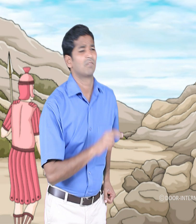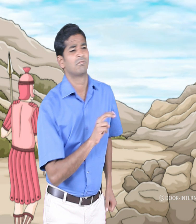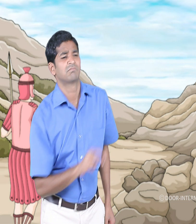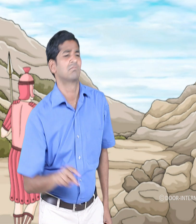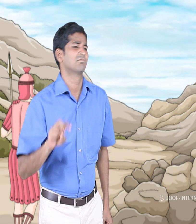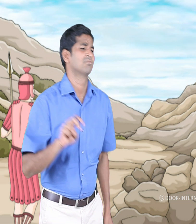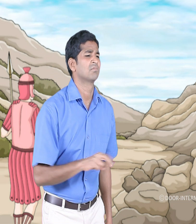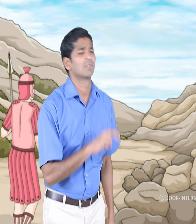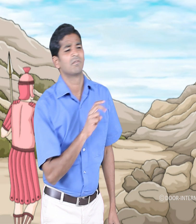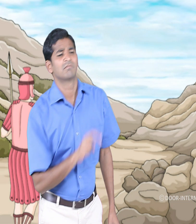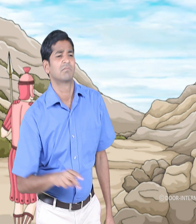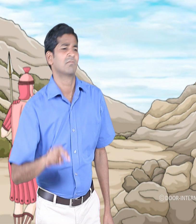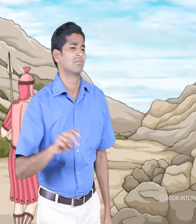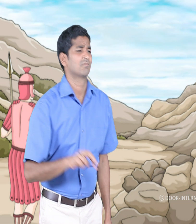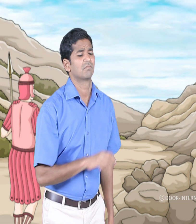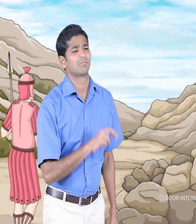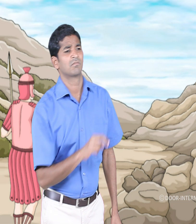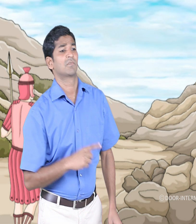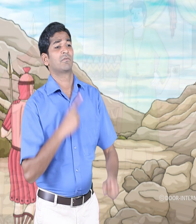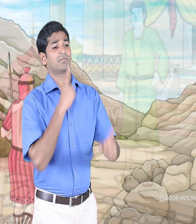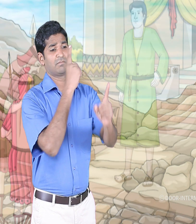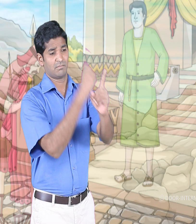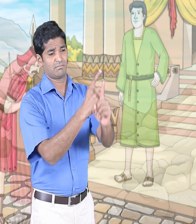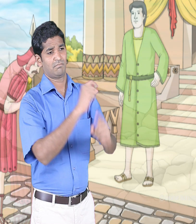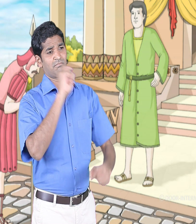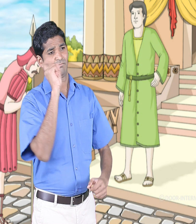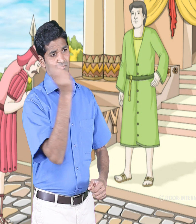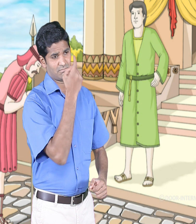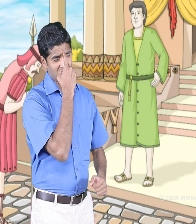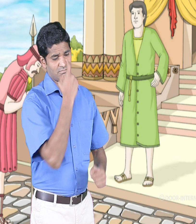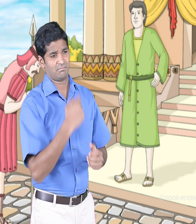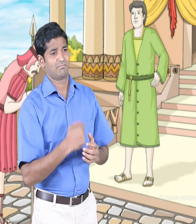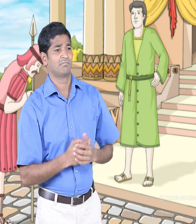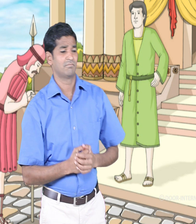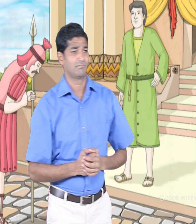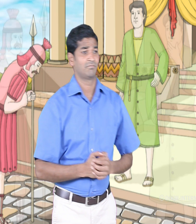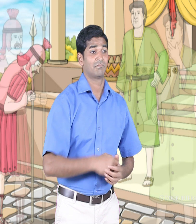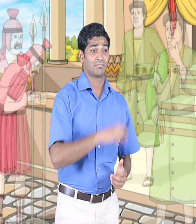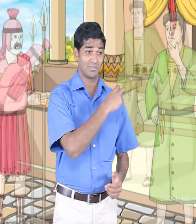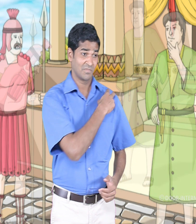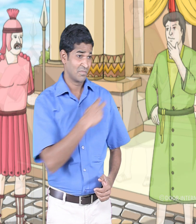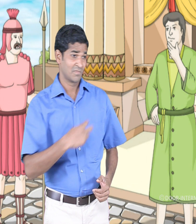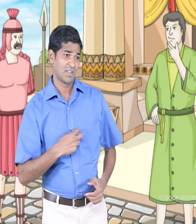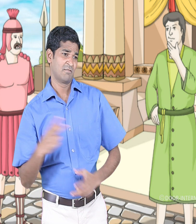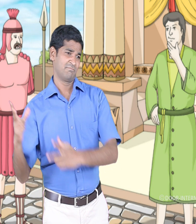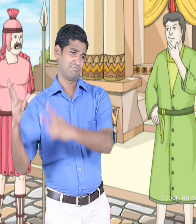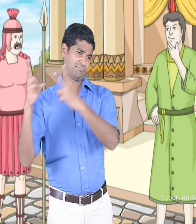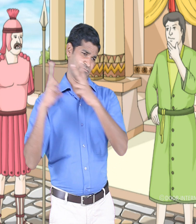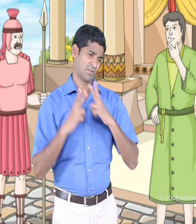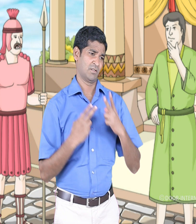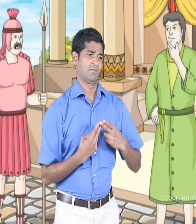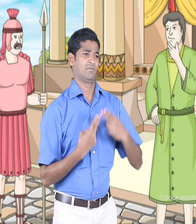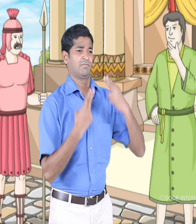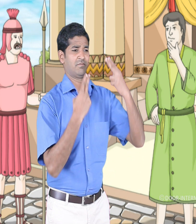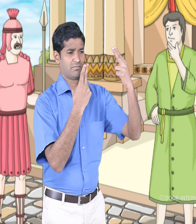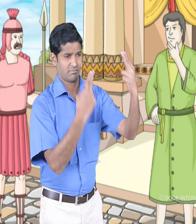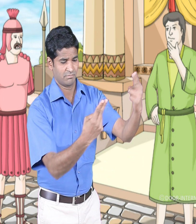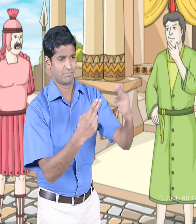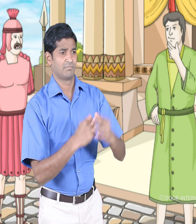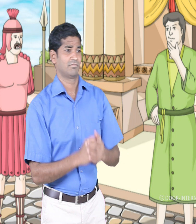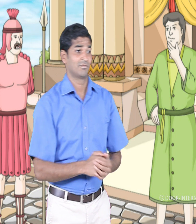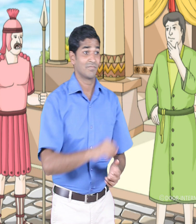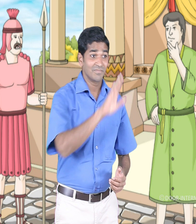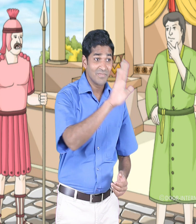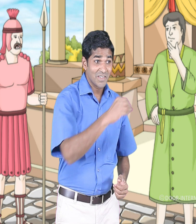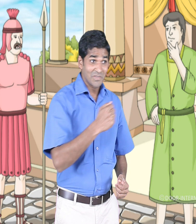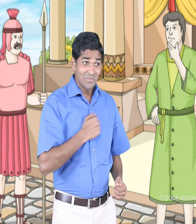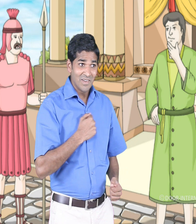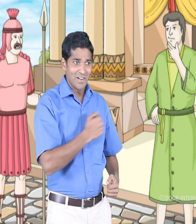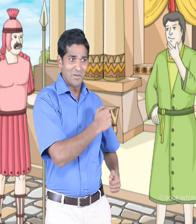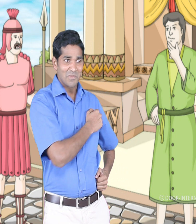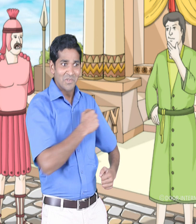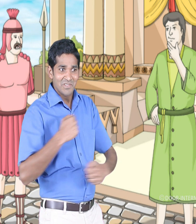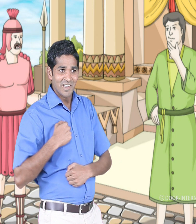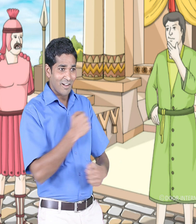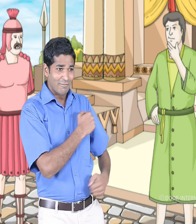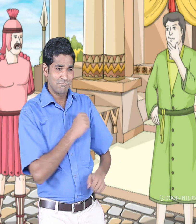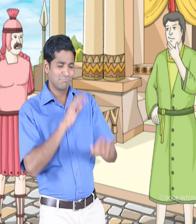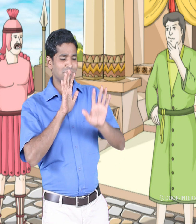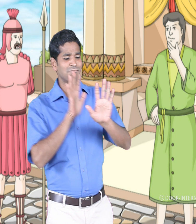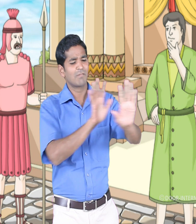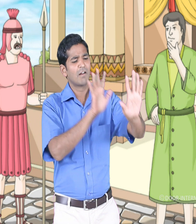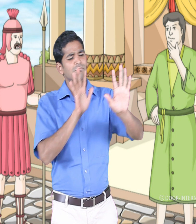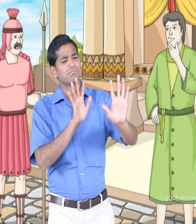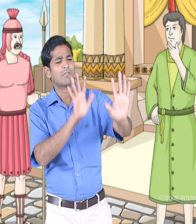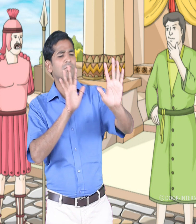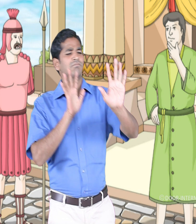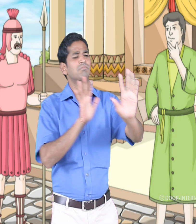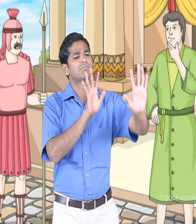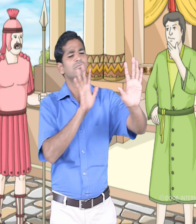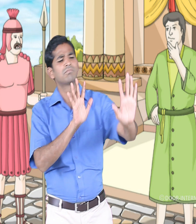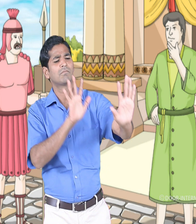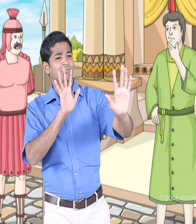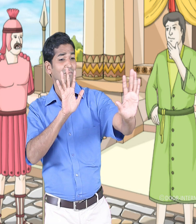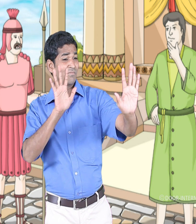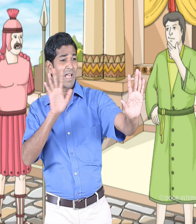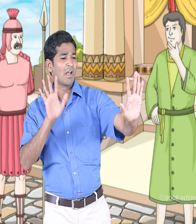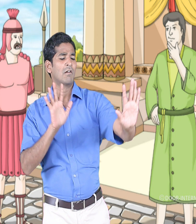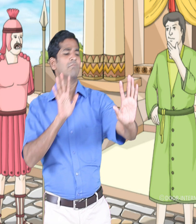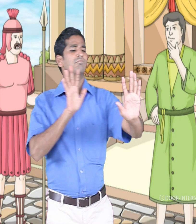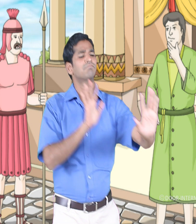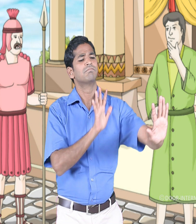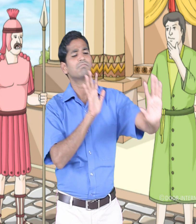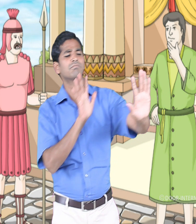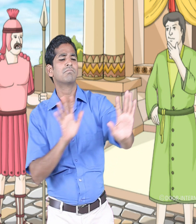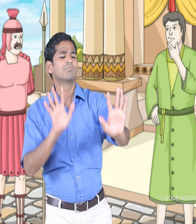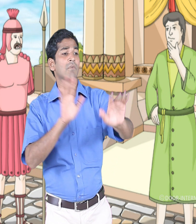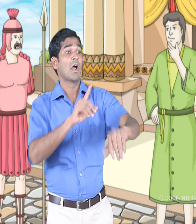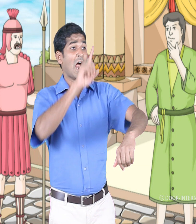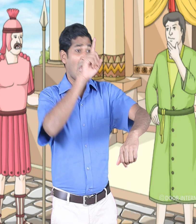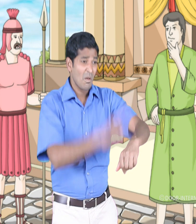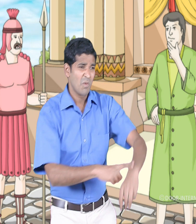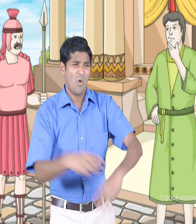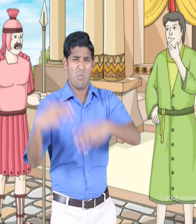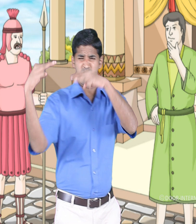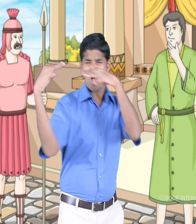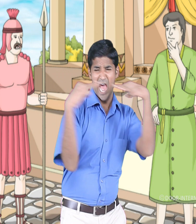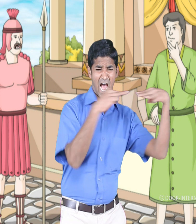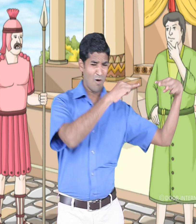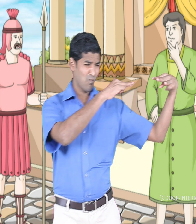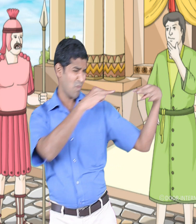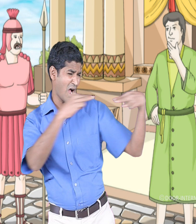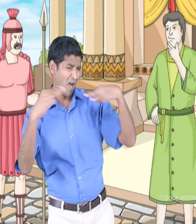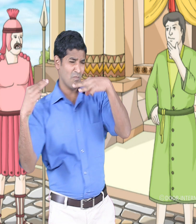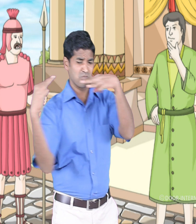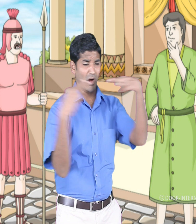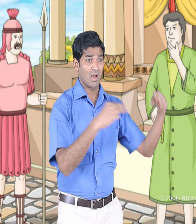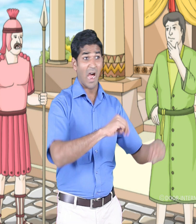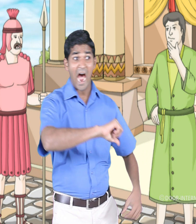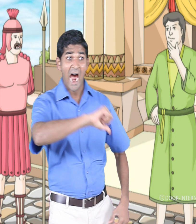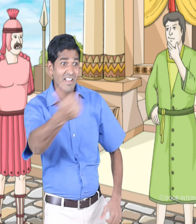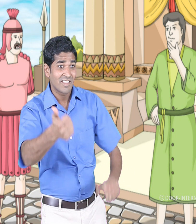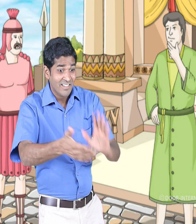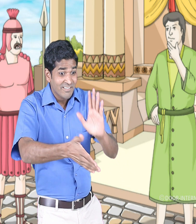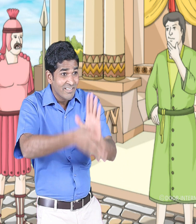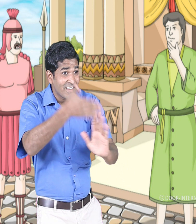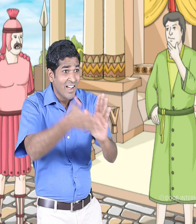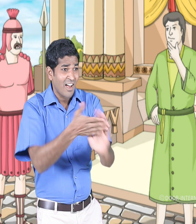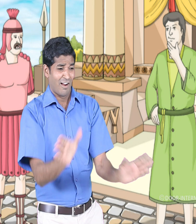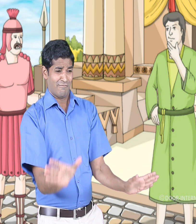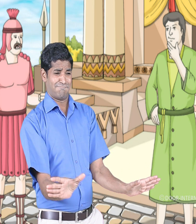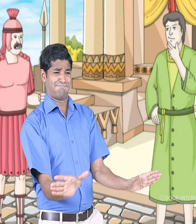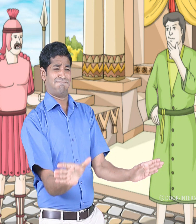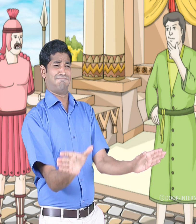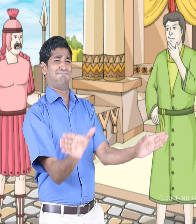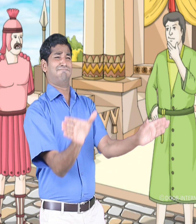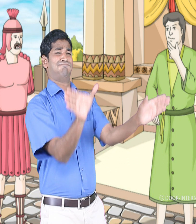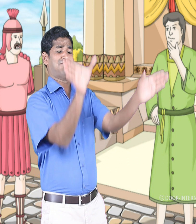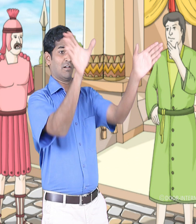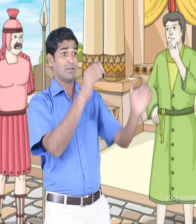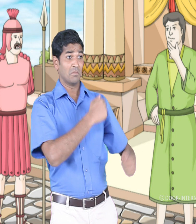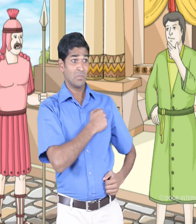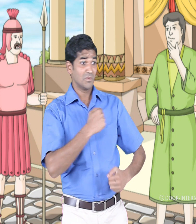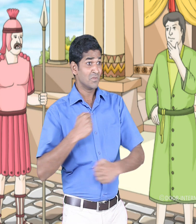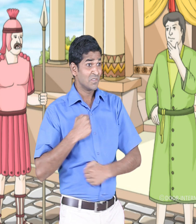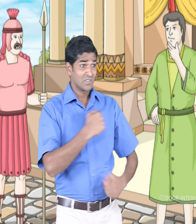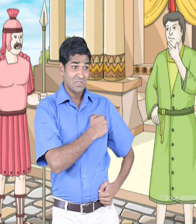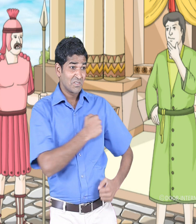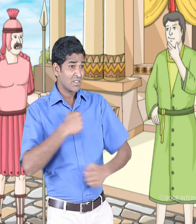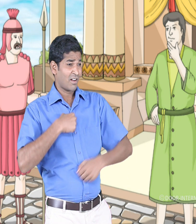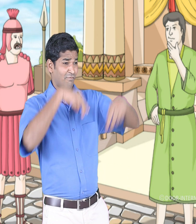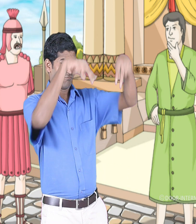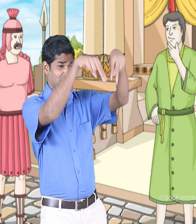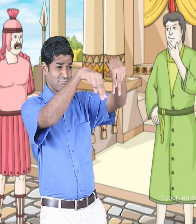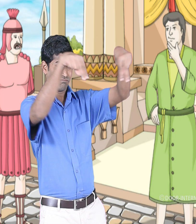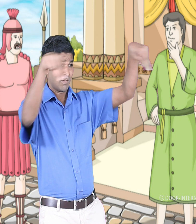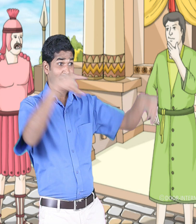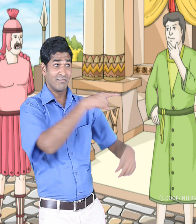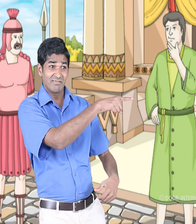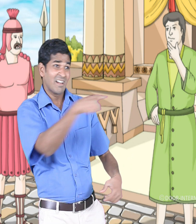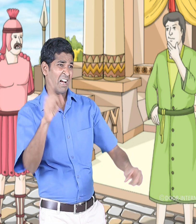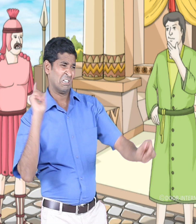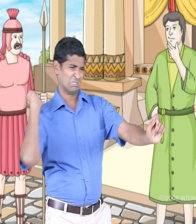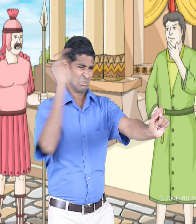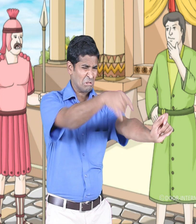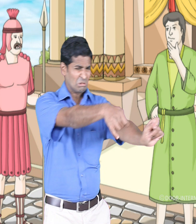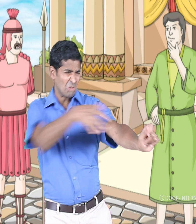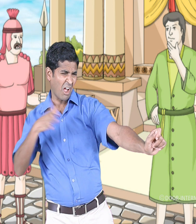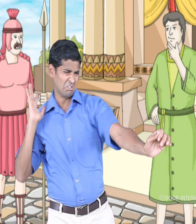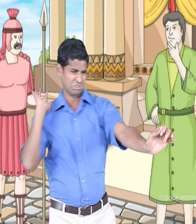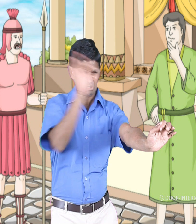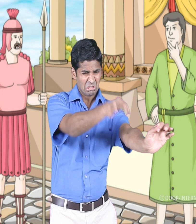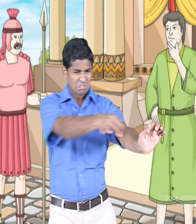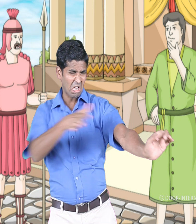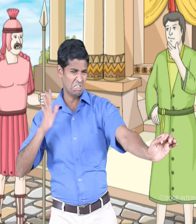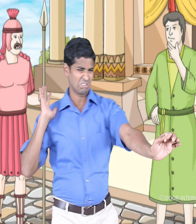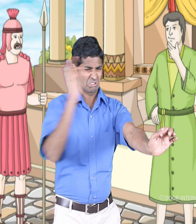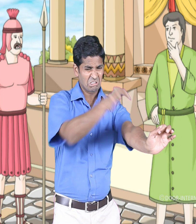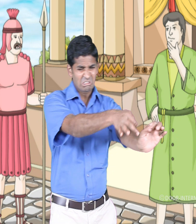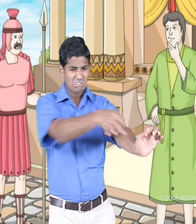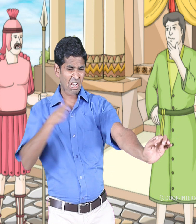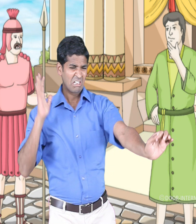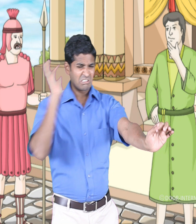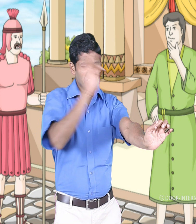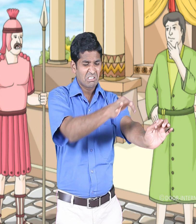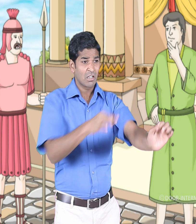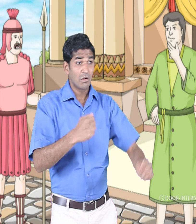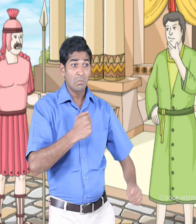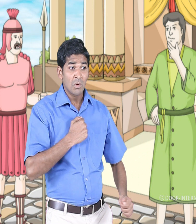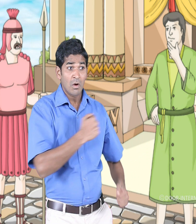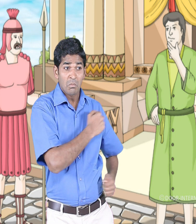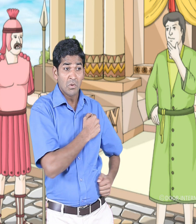The messenger said to David, “The men overpowered us and came out against us in the field, but we drove them back to the entrance of the gate.